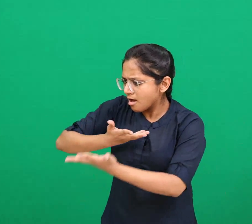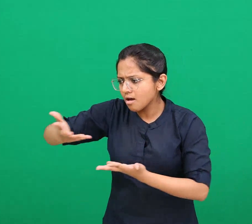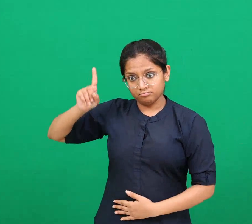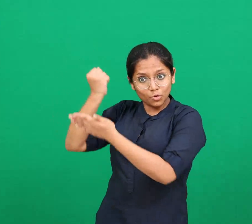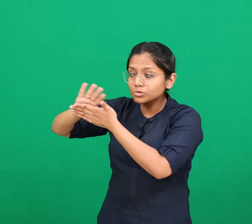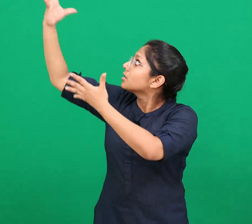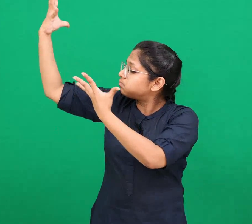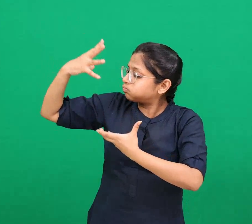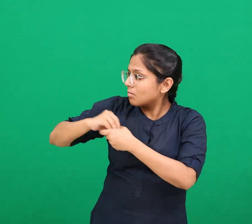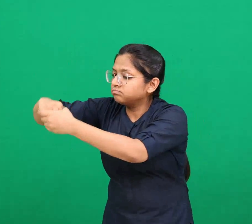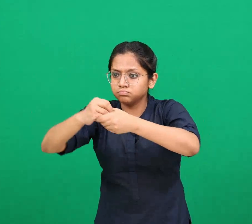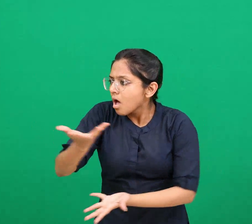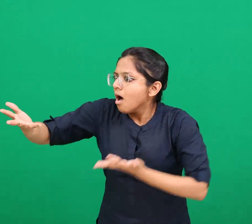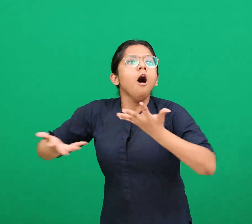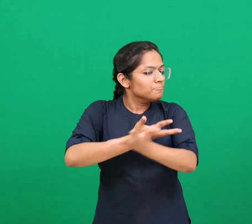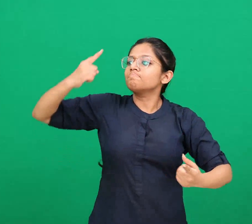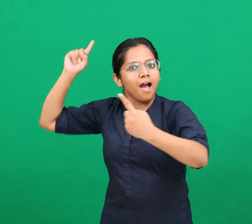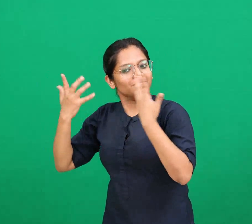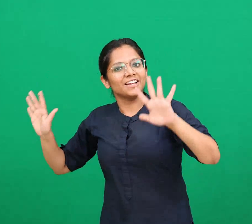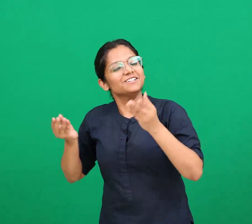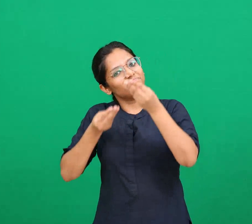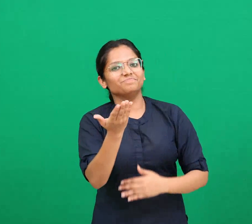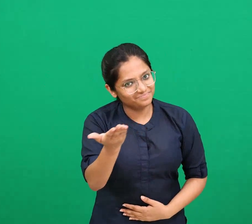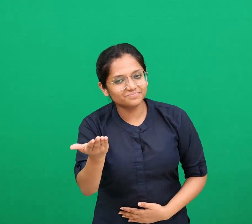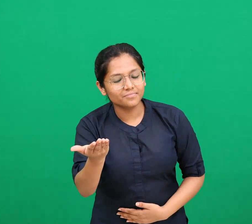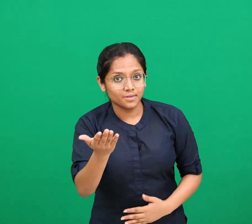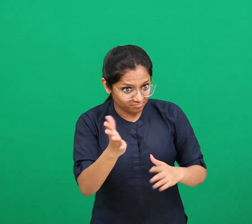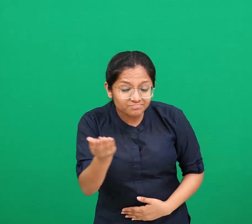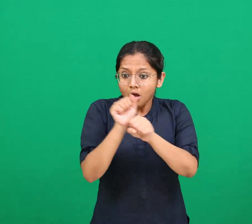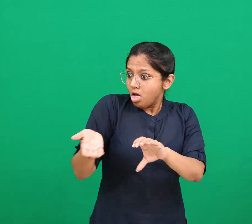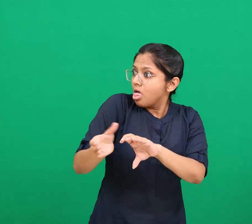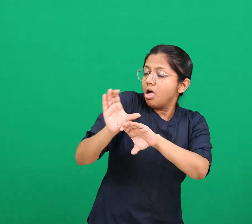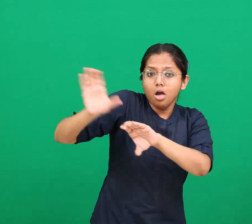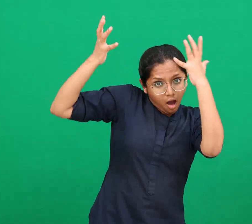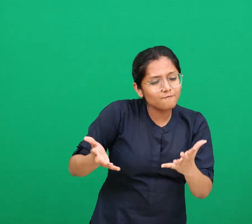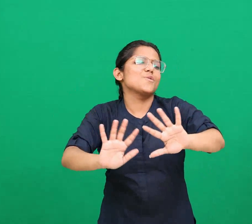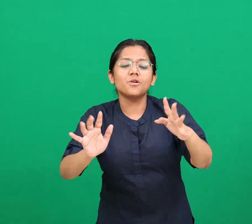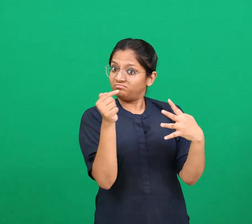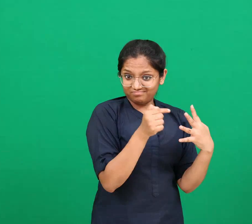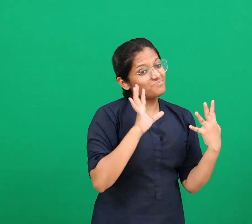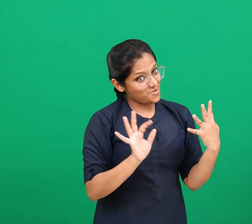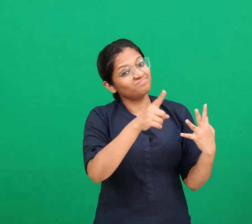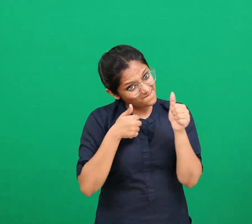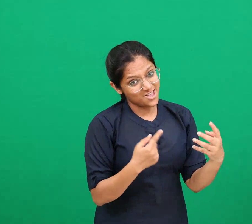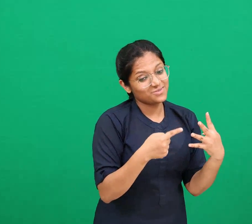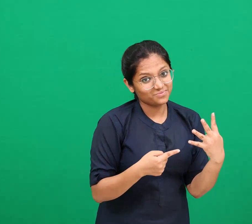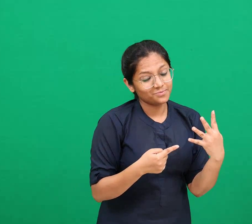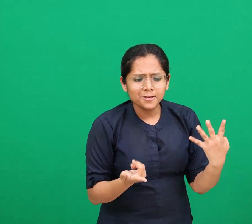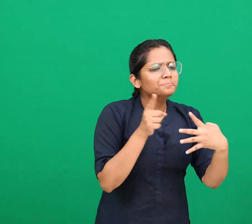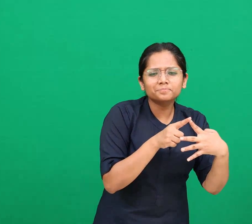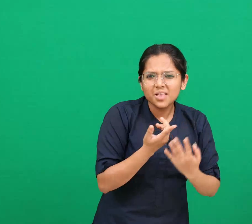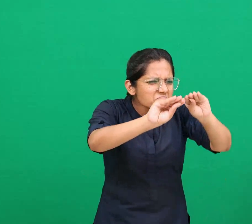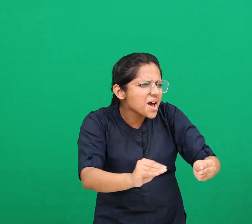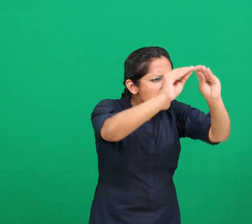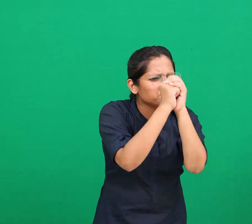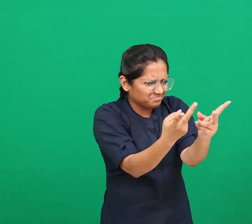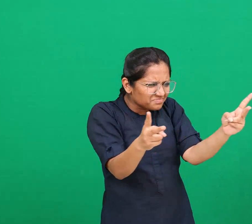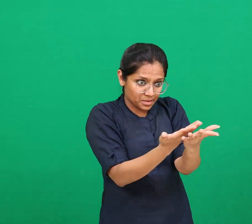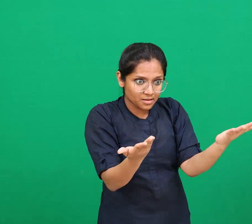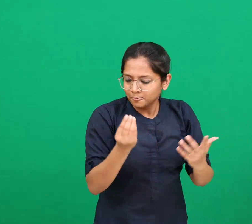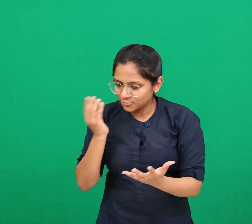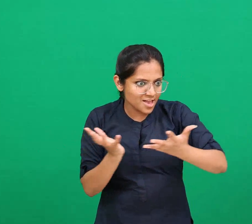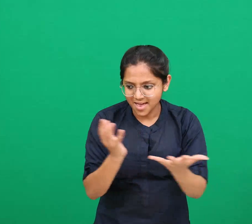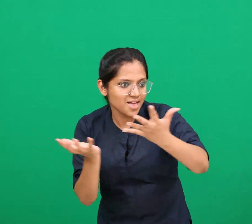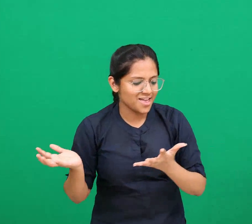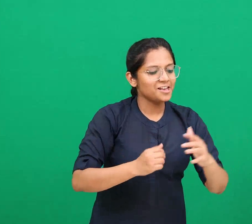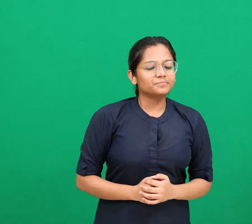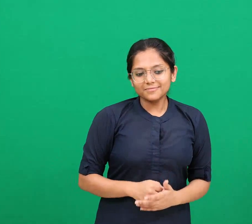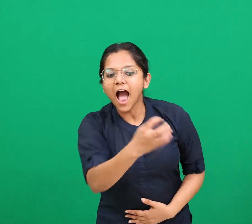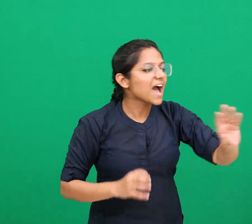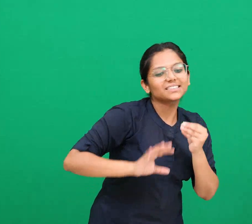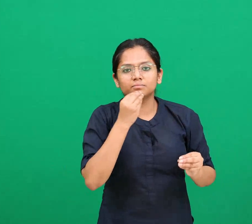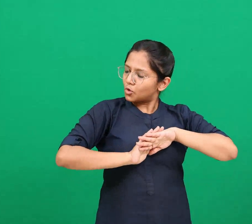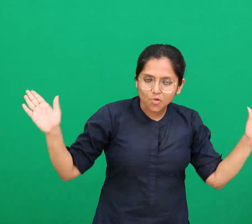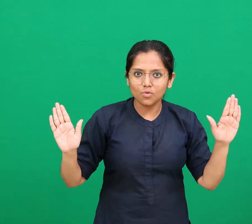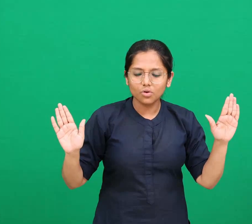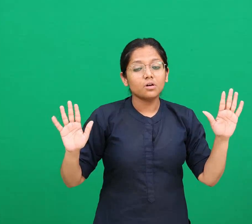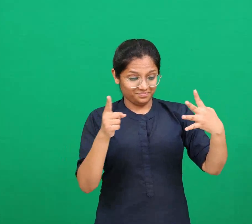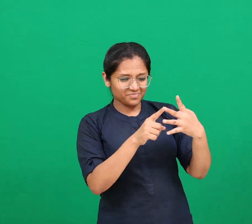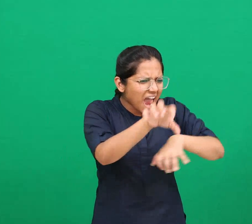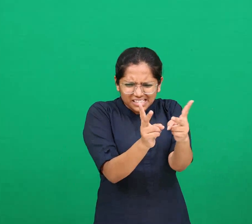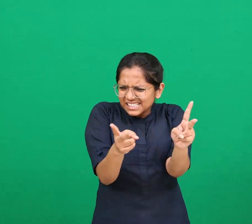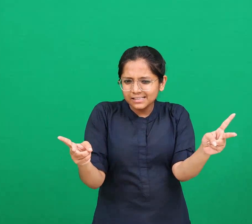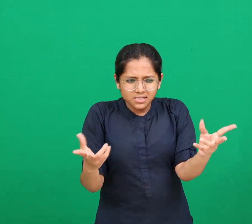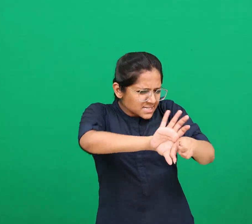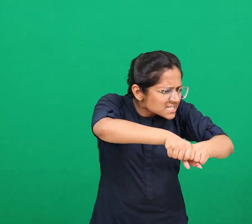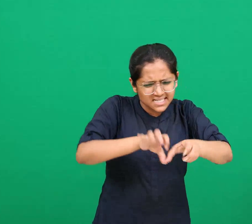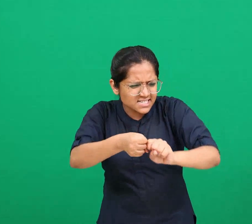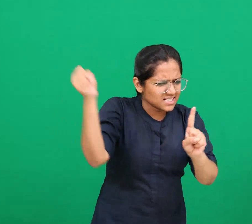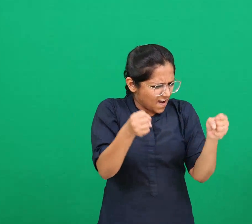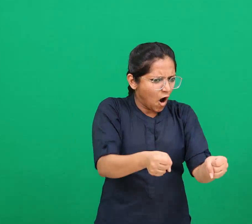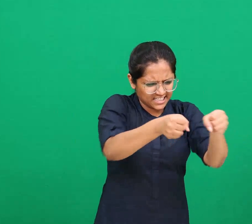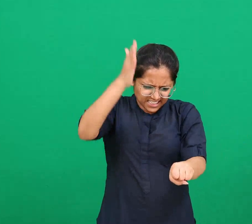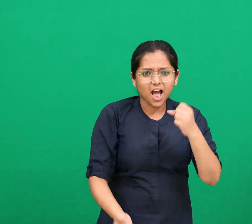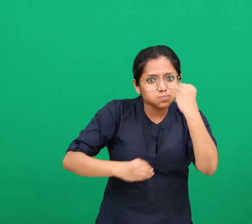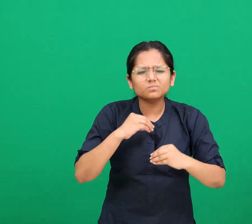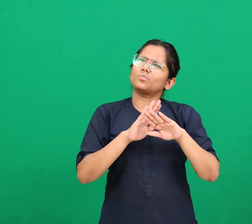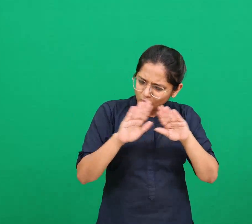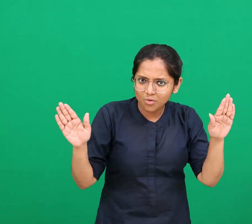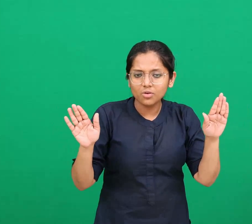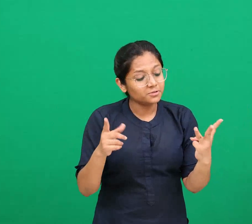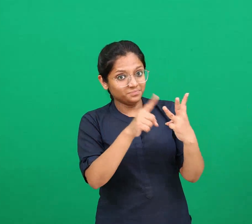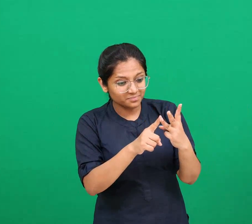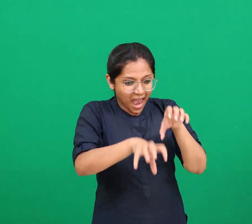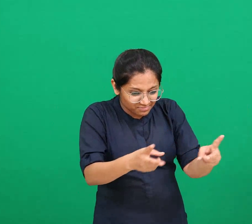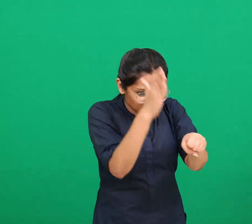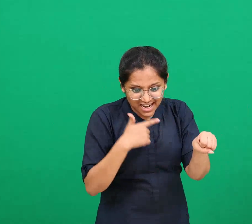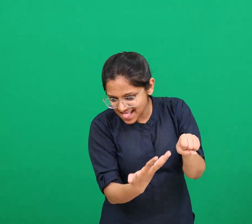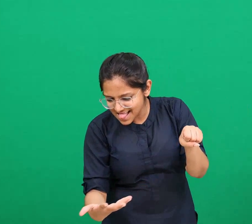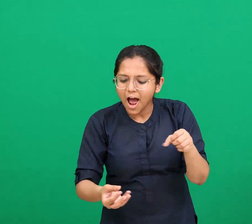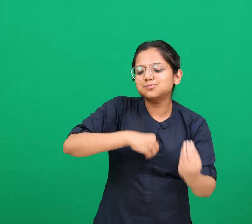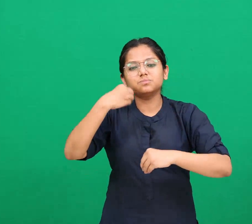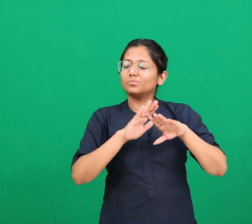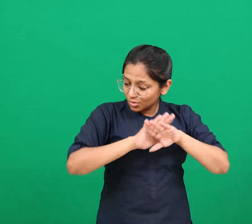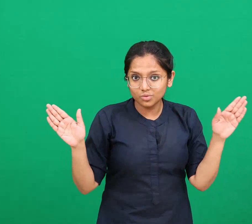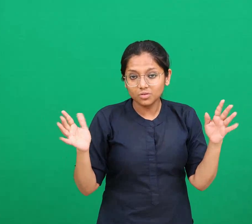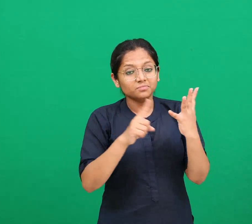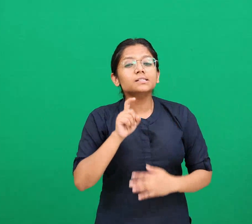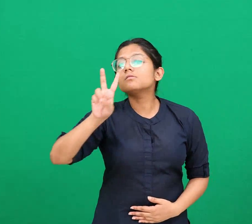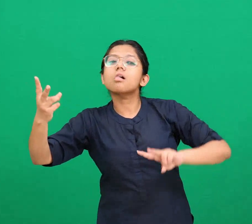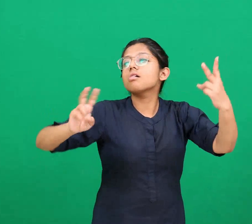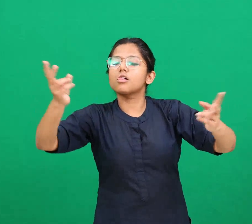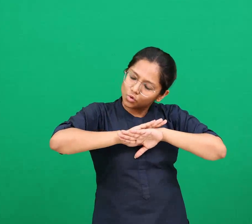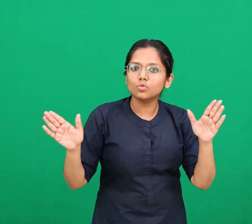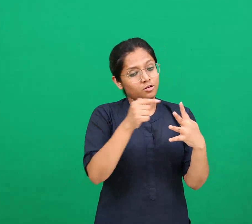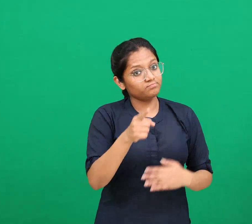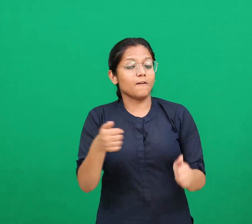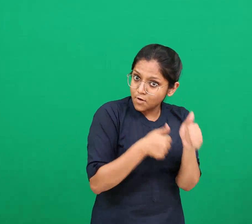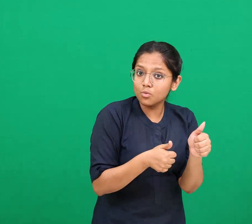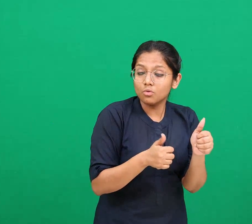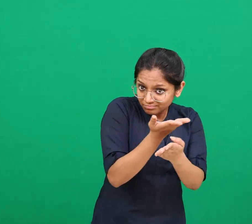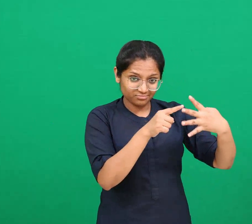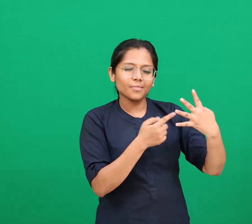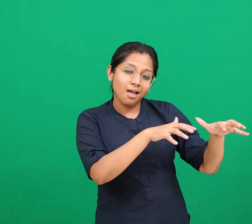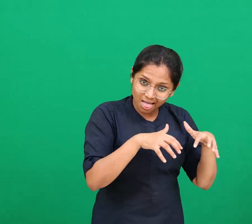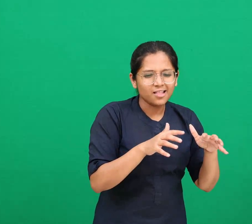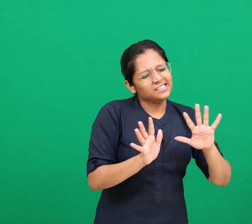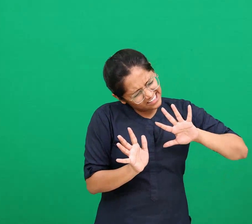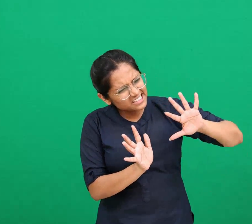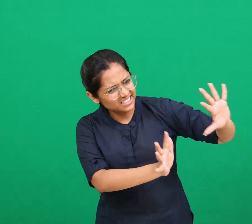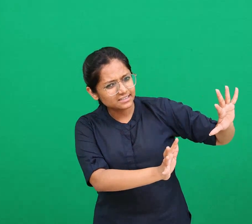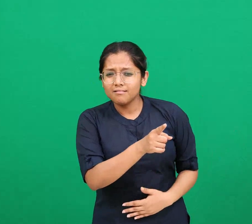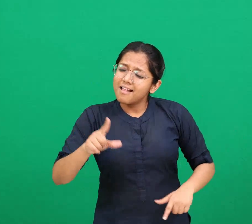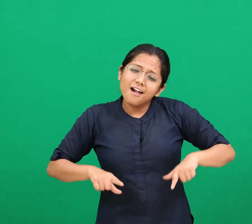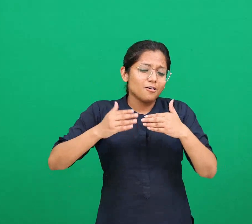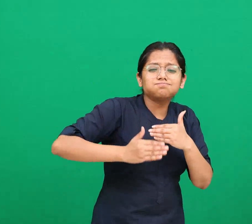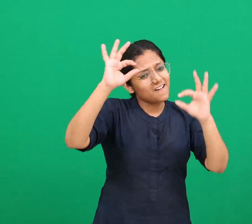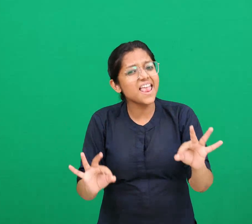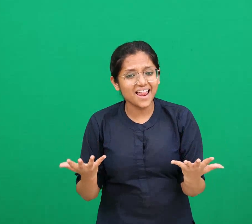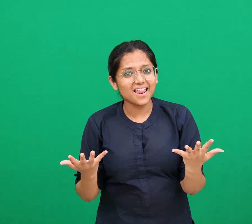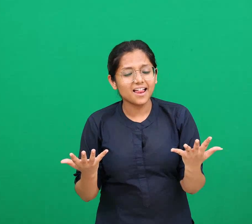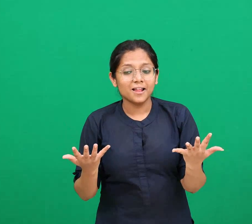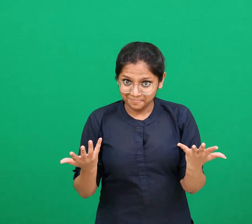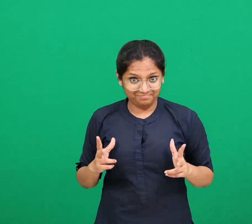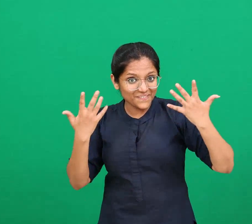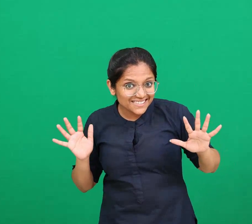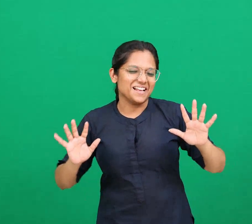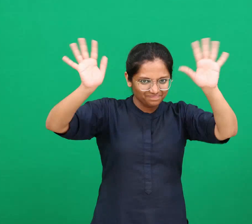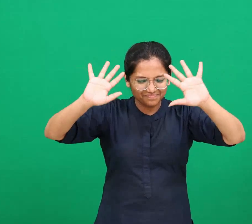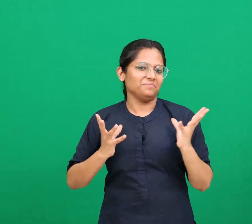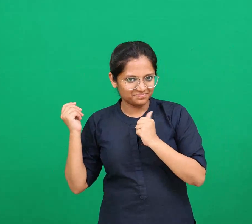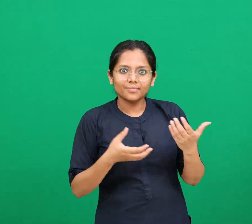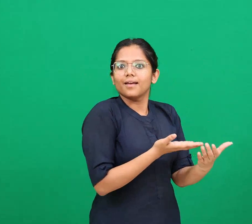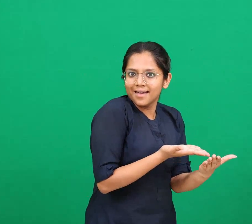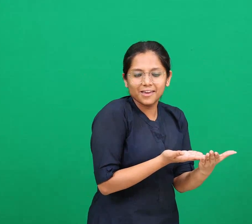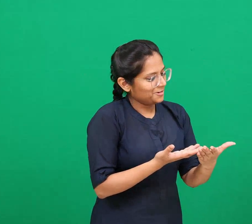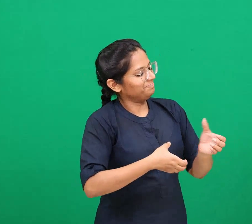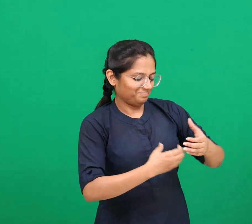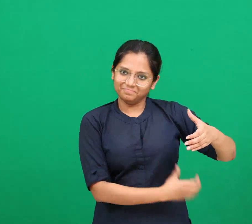It seemed good to the Holy Spirit and to us not to burden you with anything beyond these essential requirements: You must abstain from food sacrificed to idols, from blood, from the meat of strangled animals, and from sexual immorality.